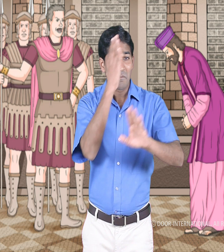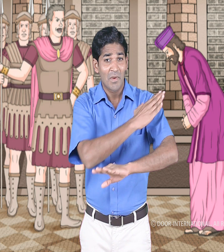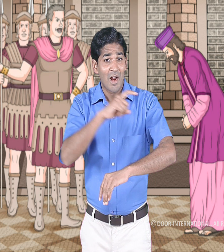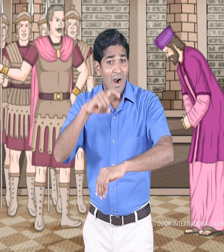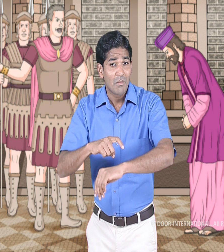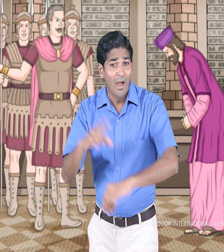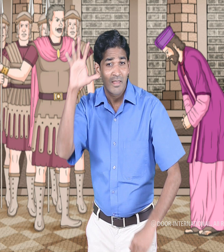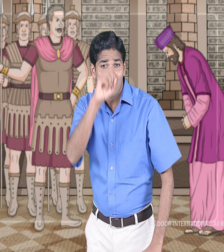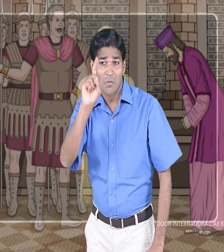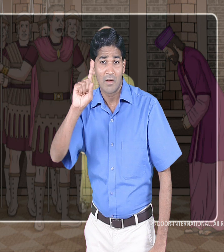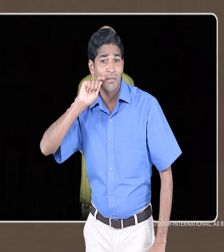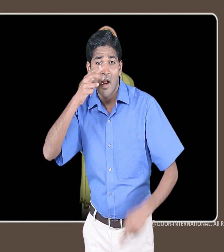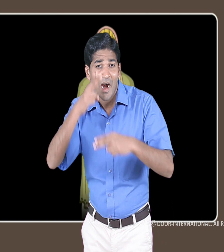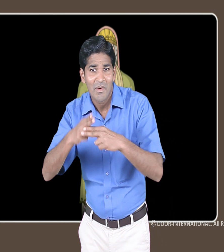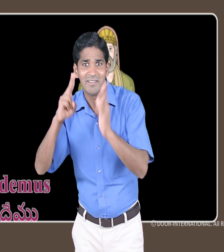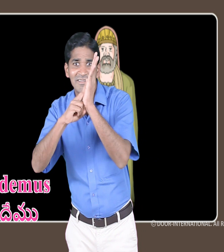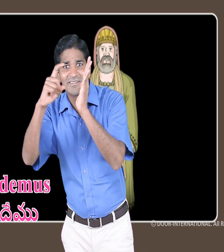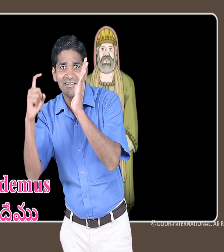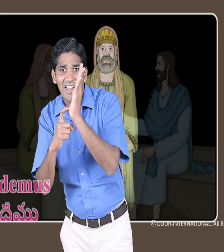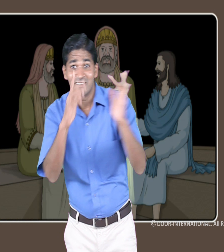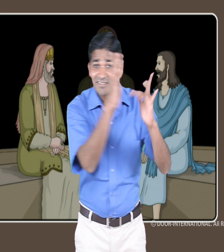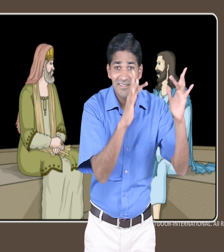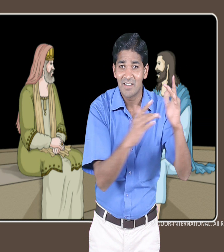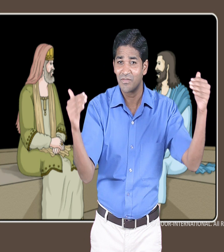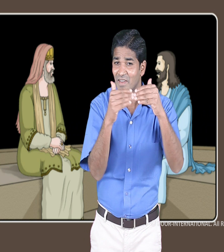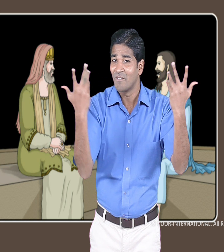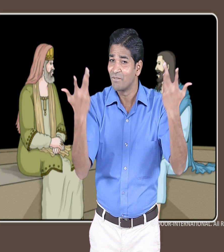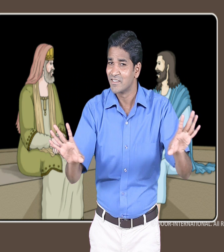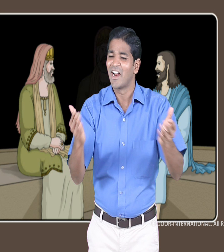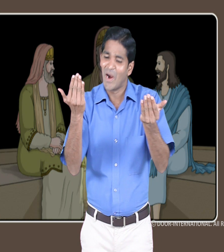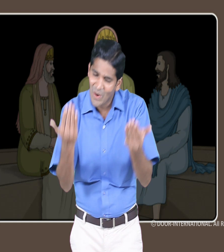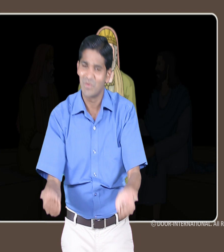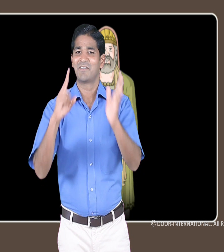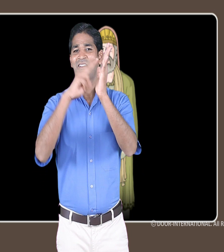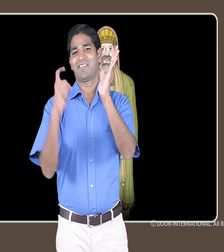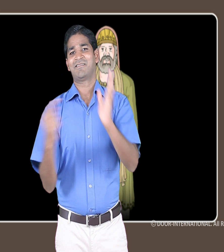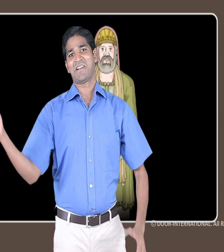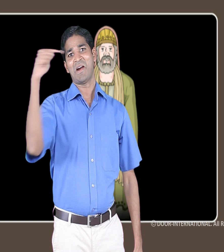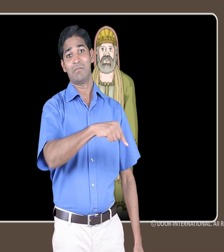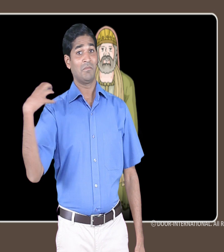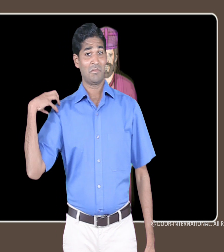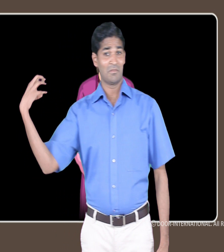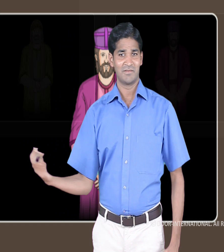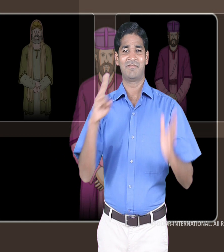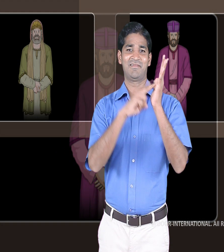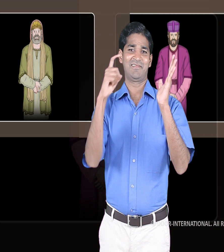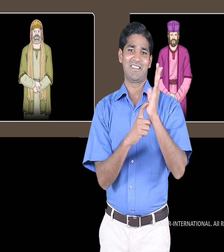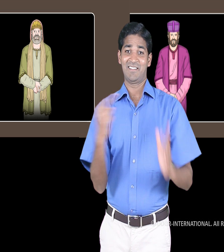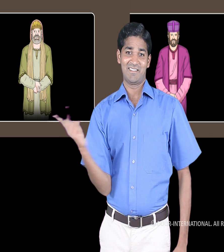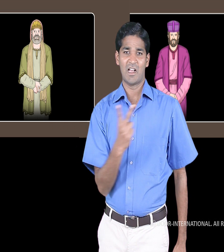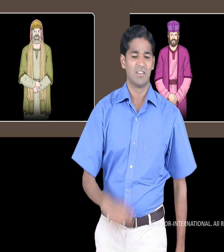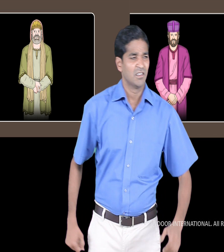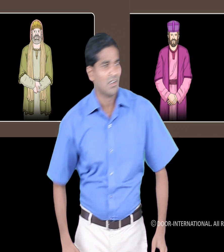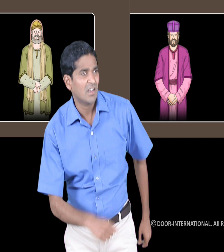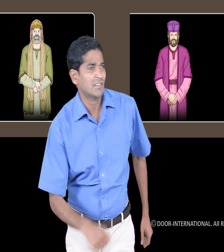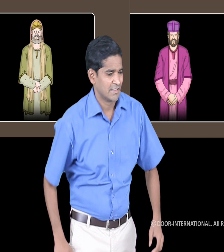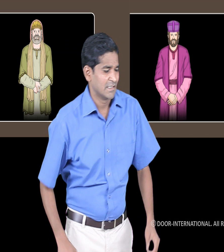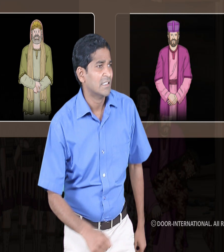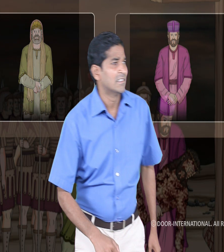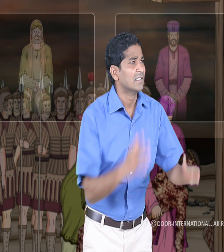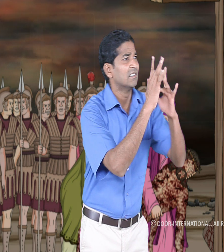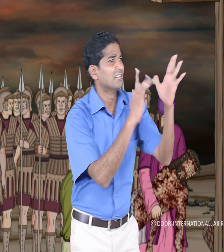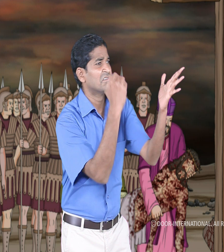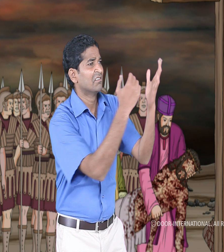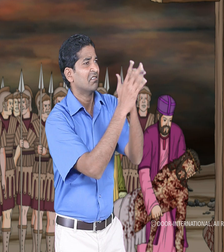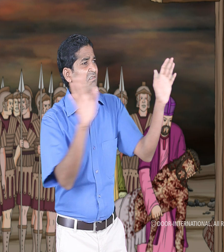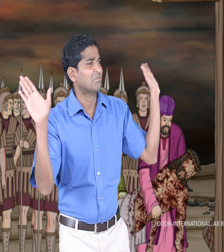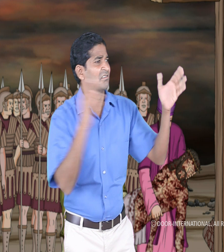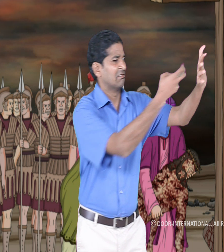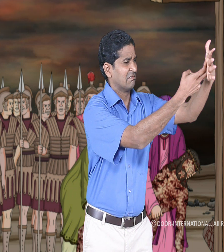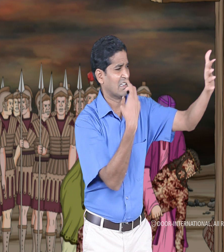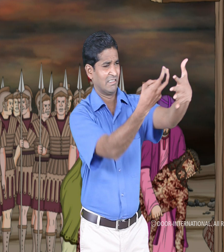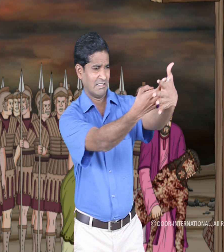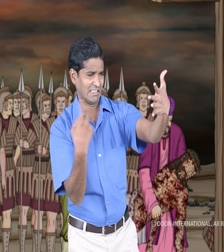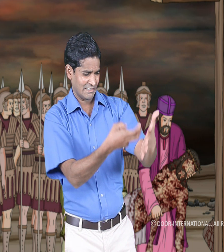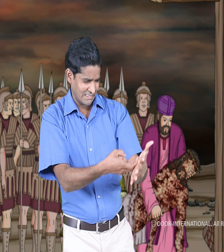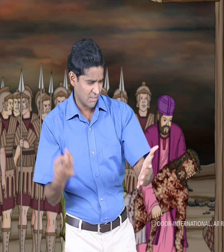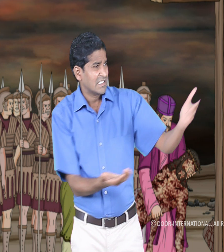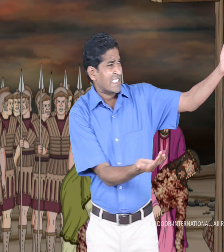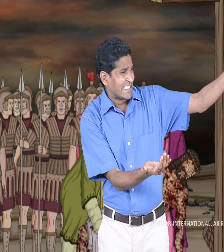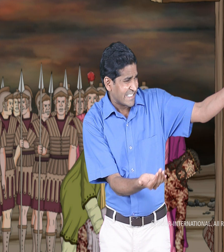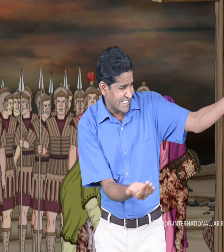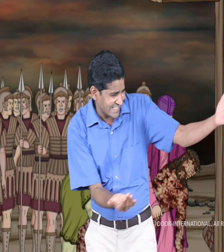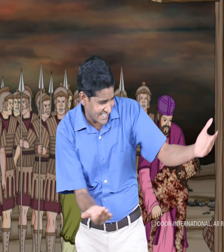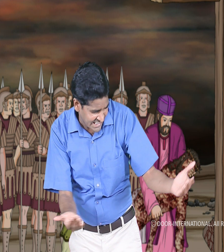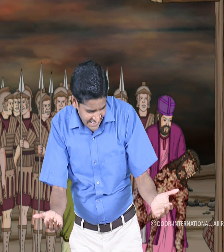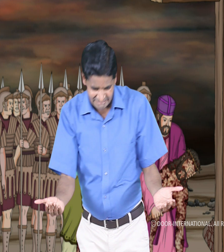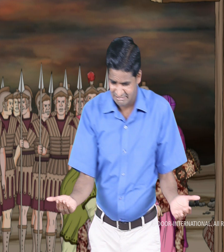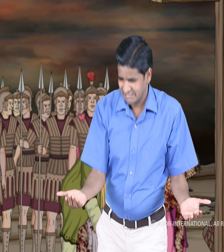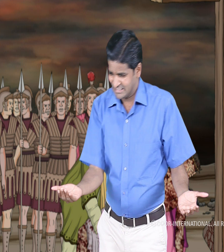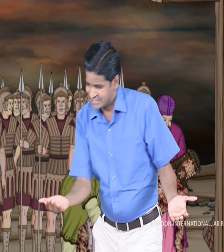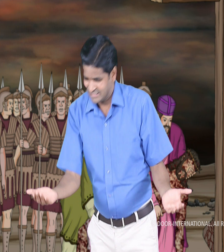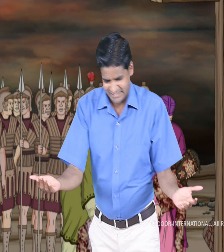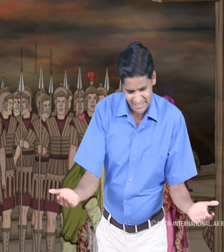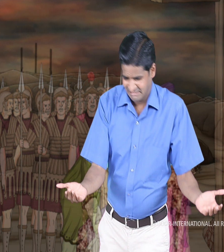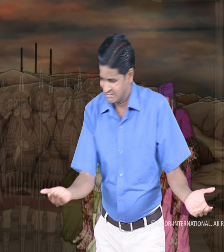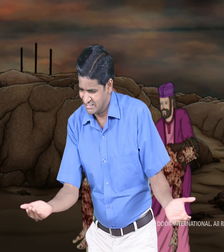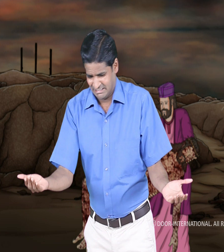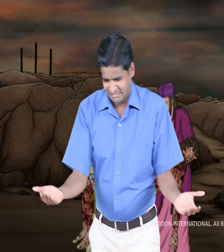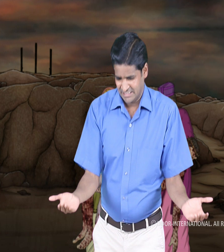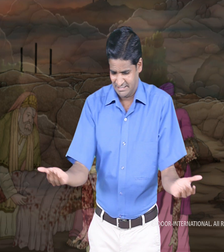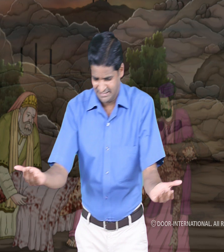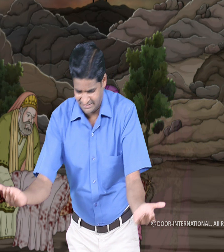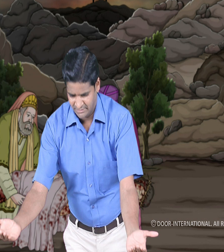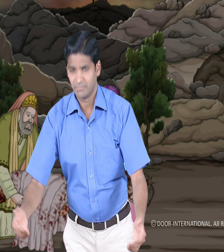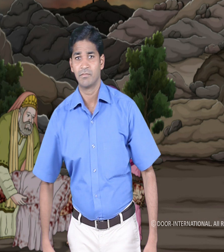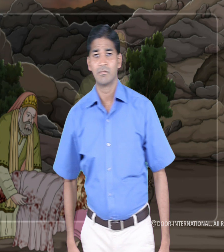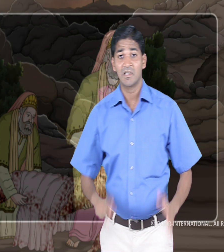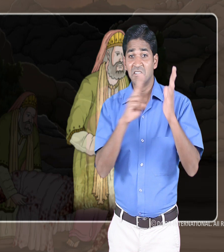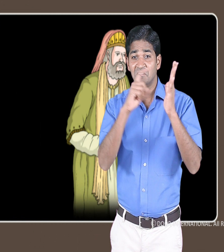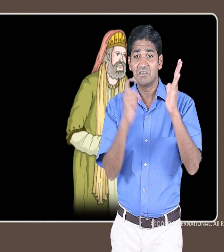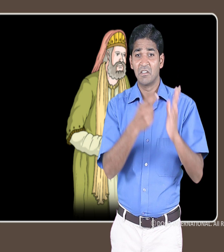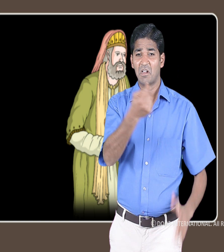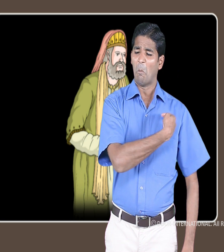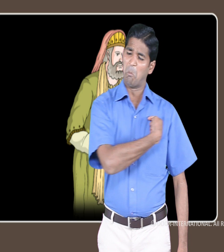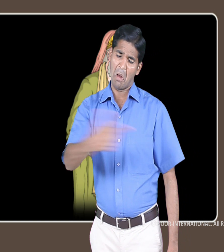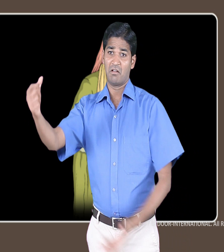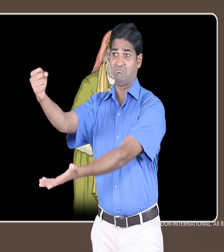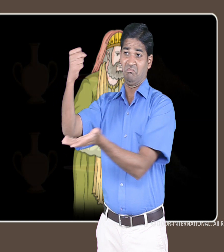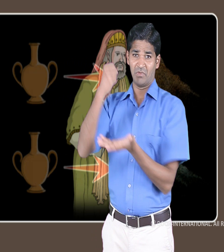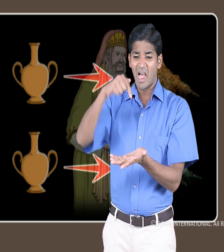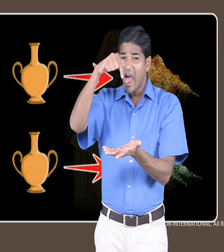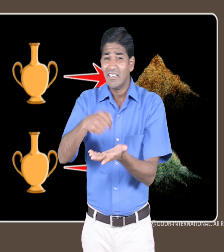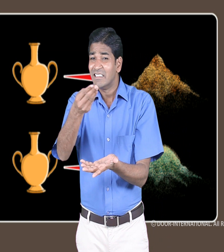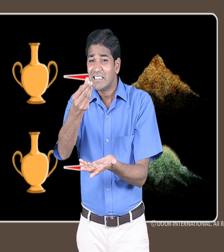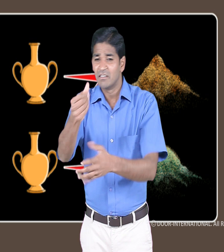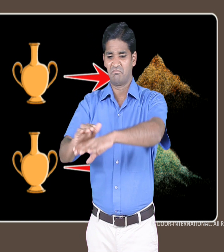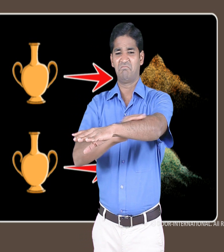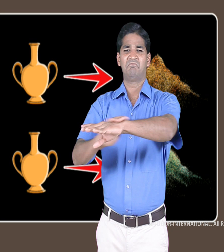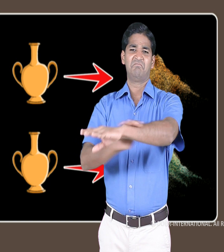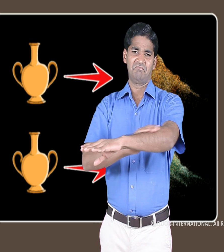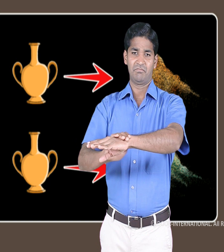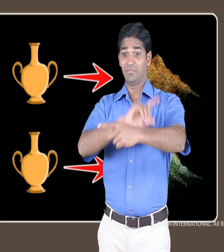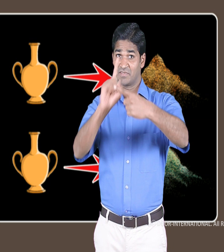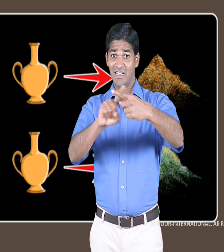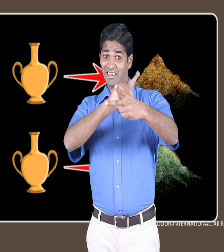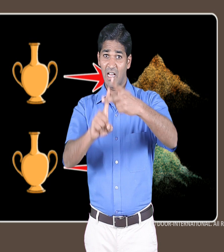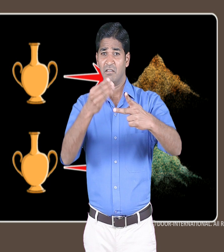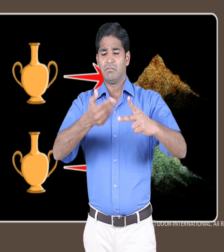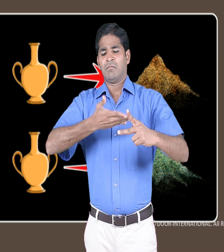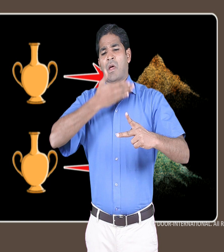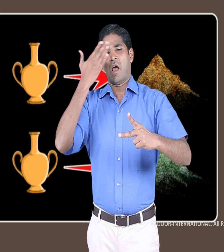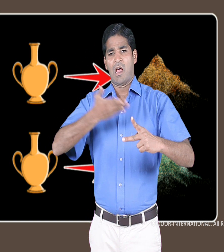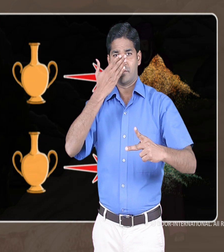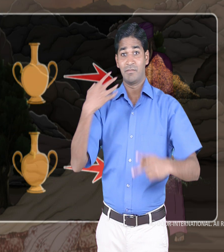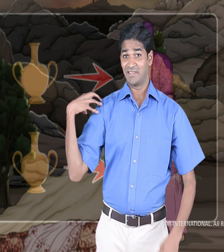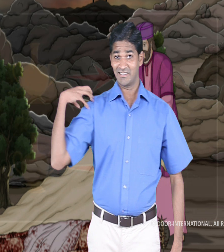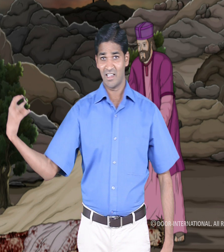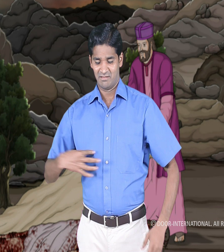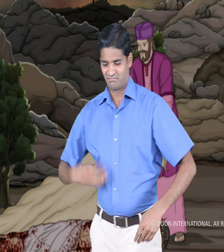Nicodemus, who had previously come to Jesus at night, also brought a mixture of myrrh and aloes, about seventy-five pounds.